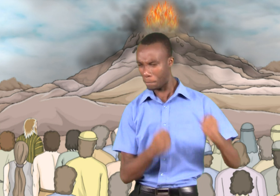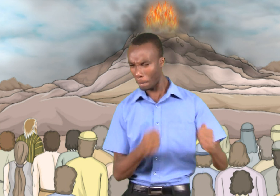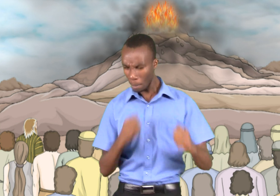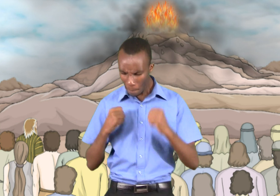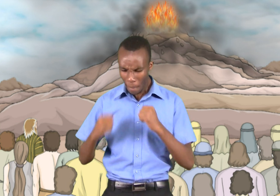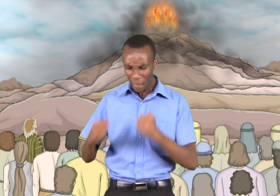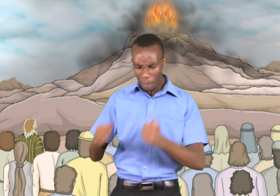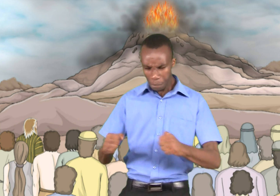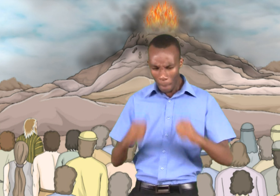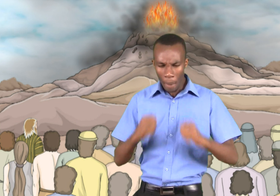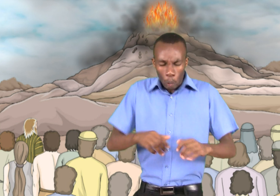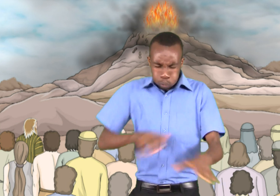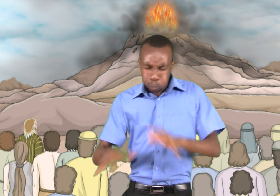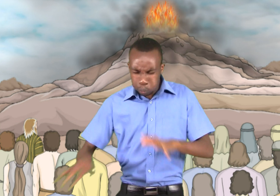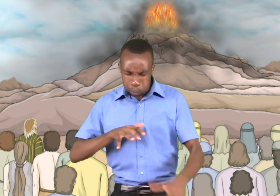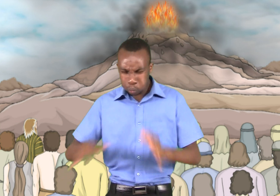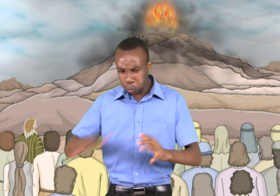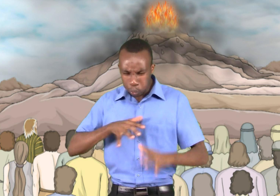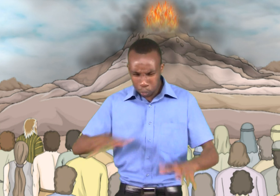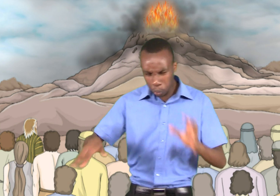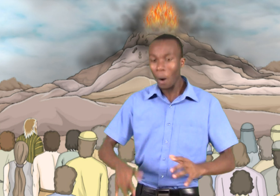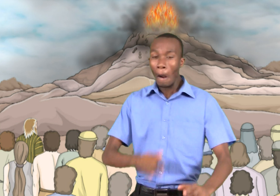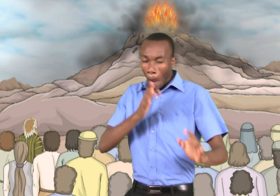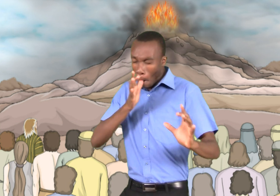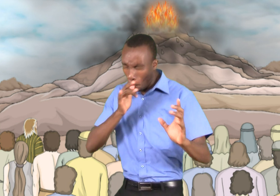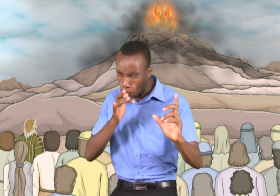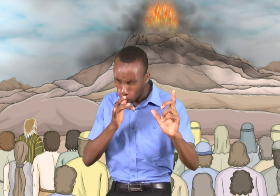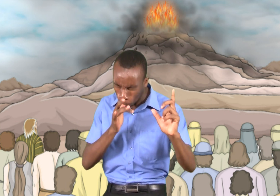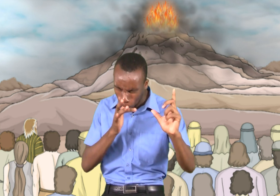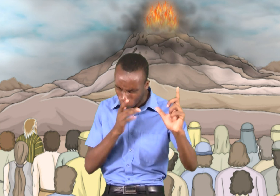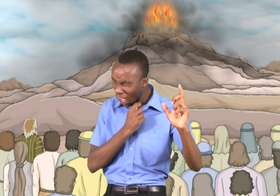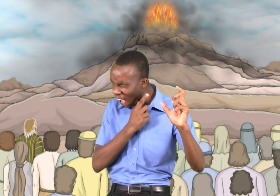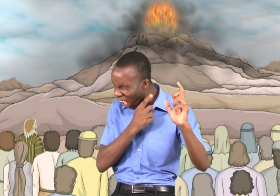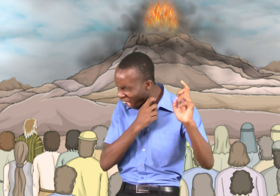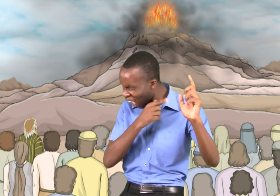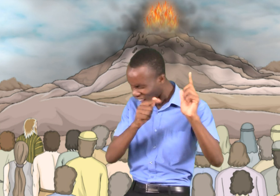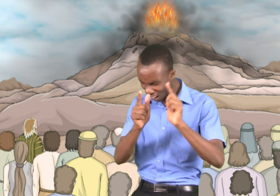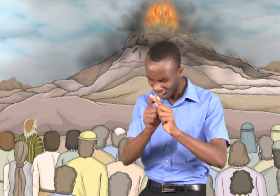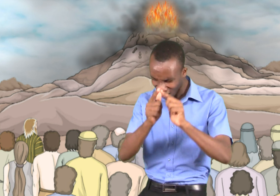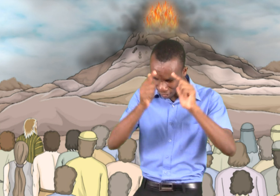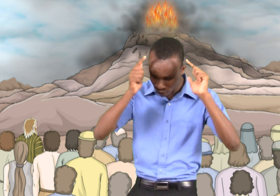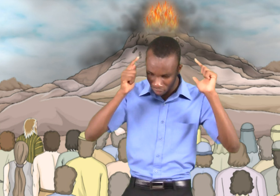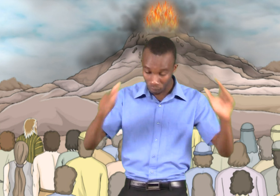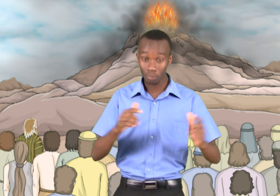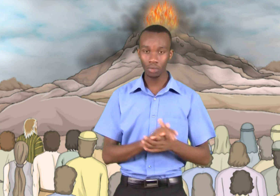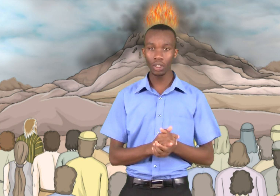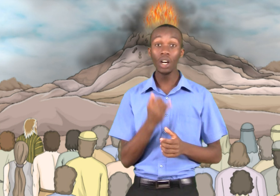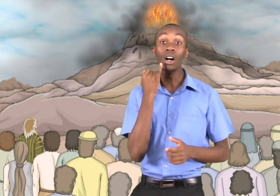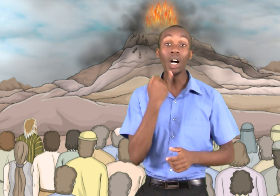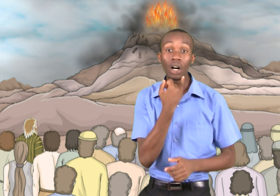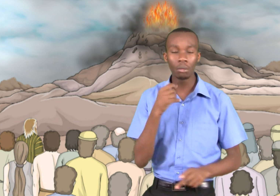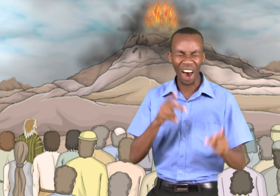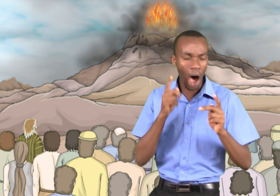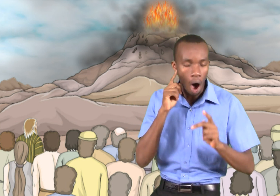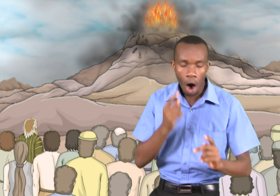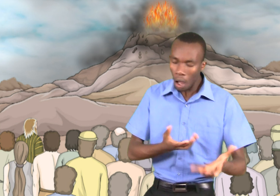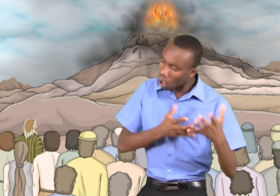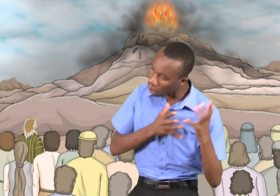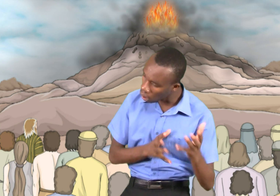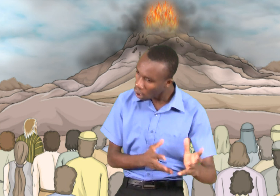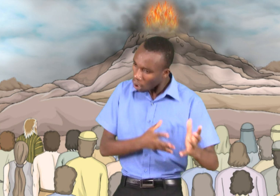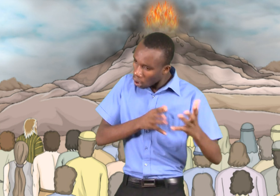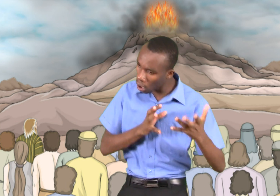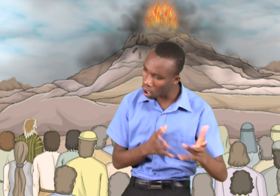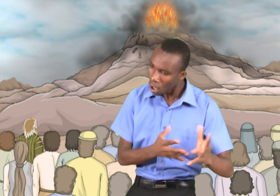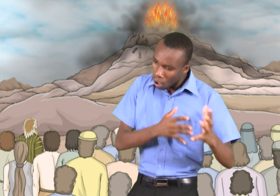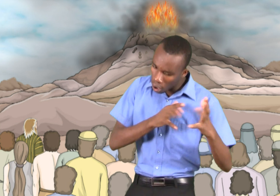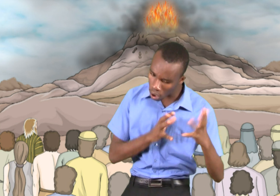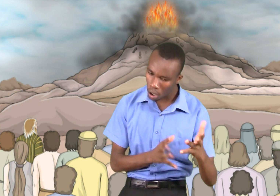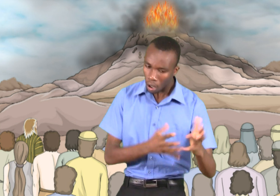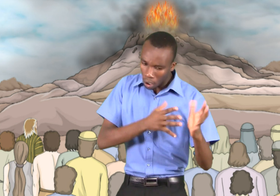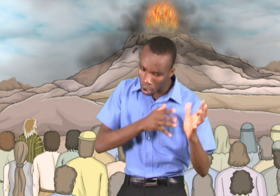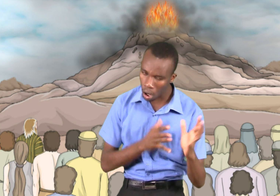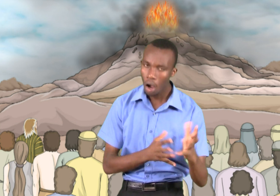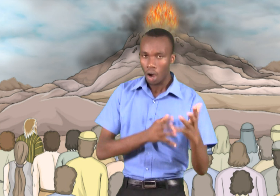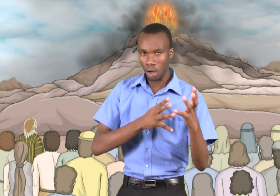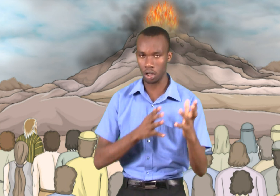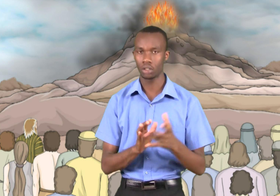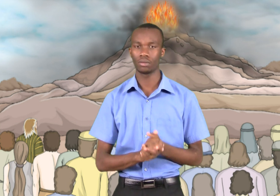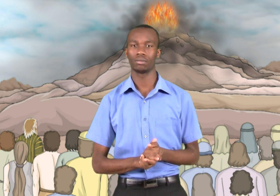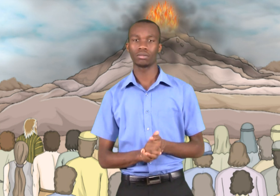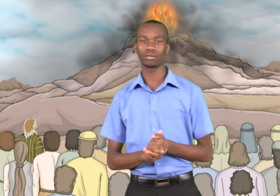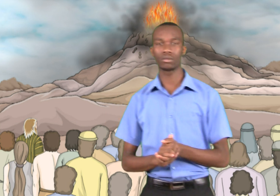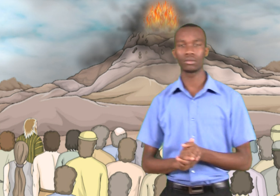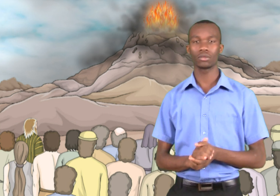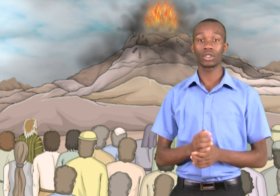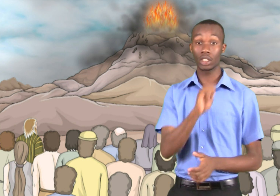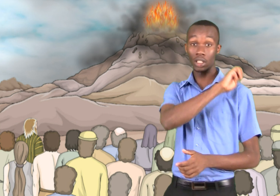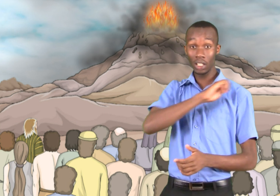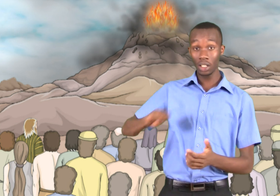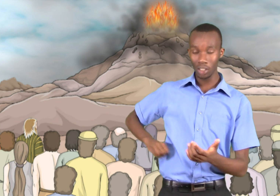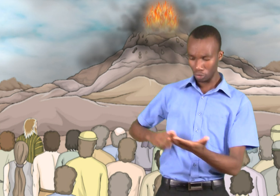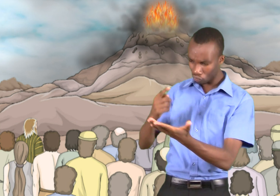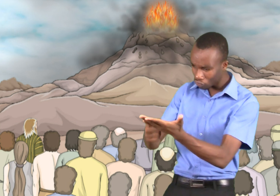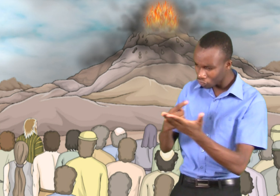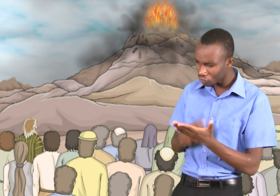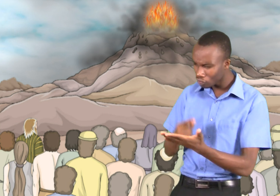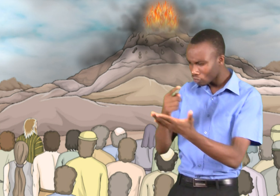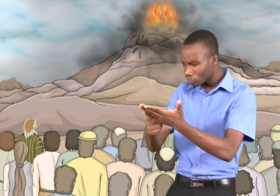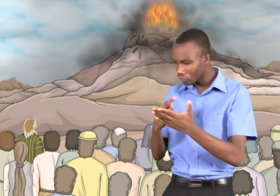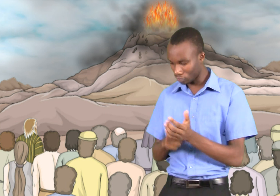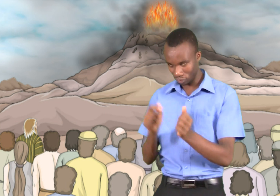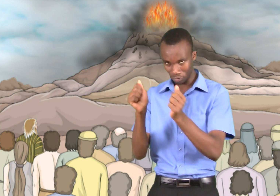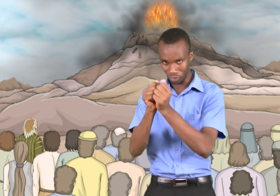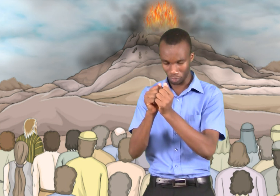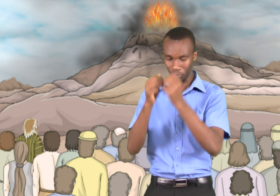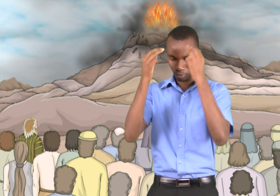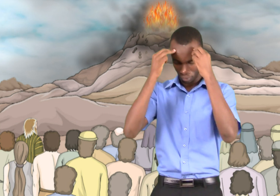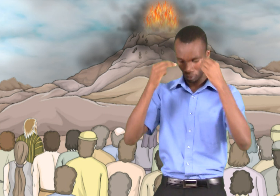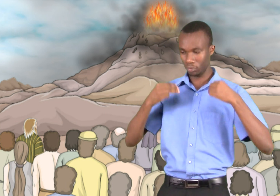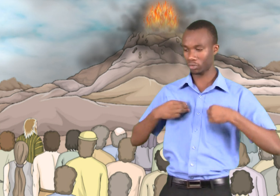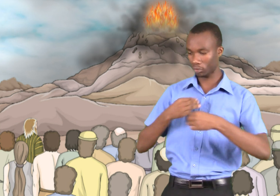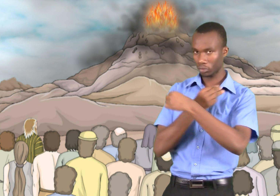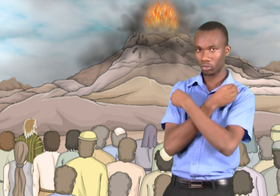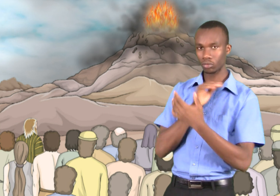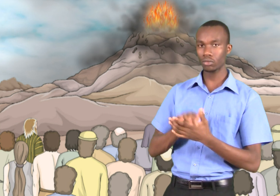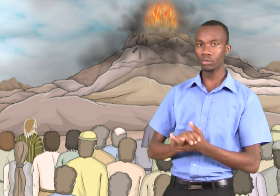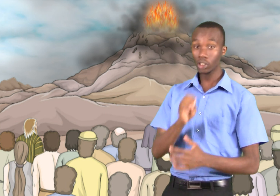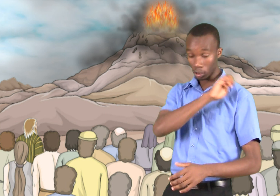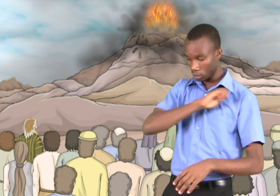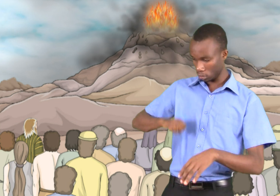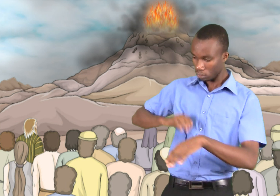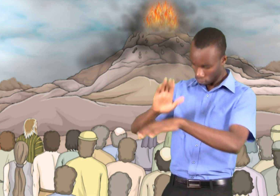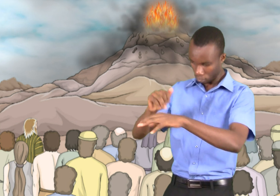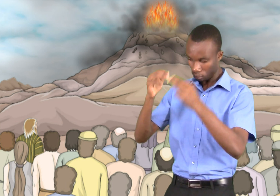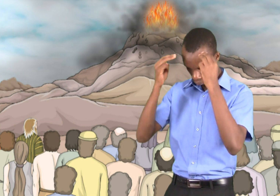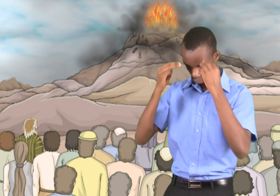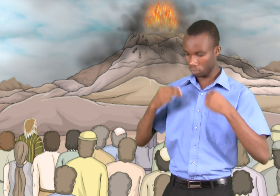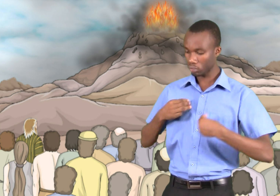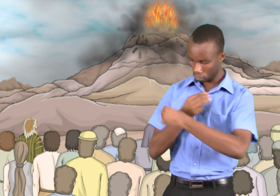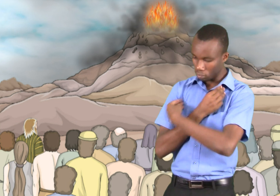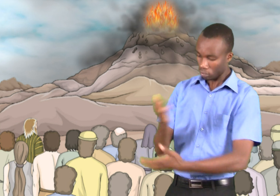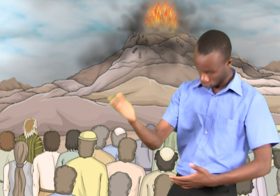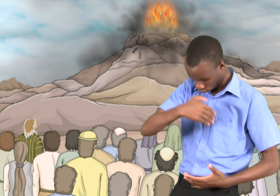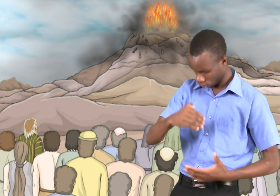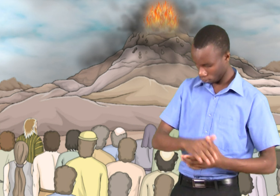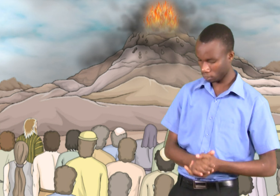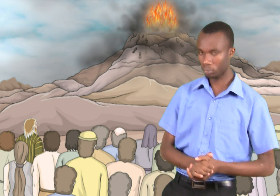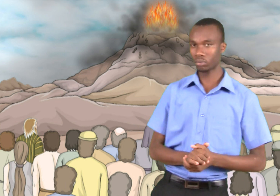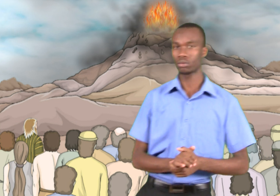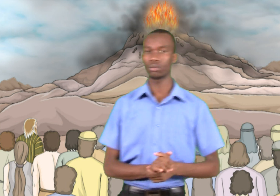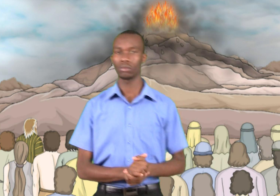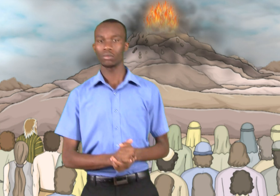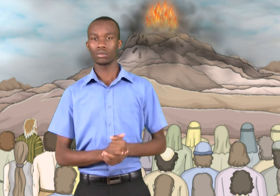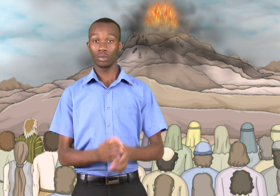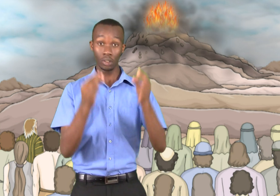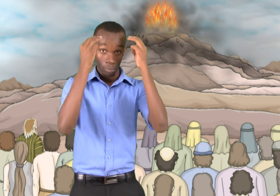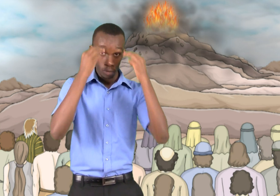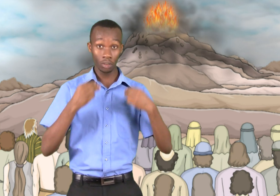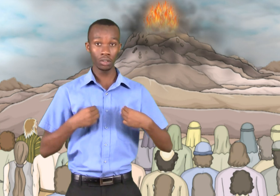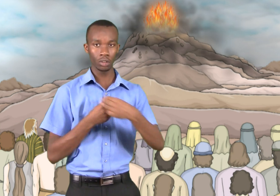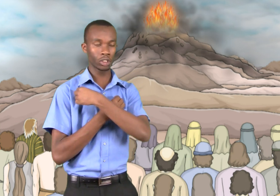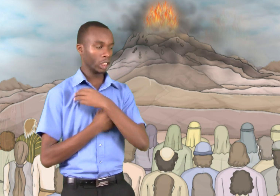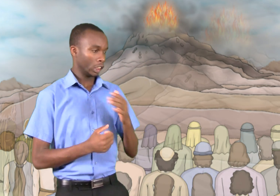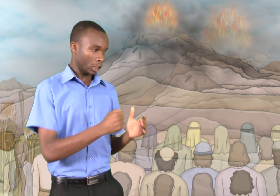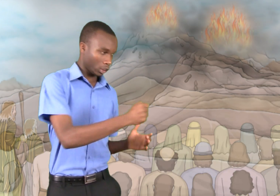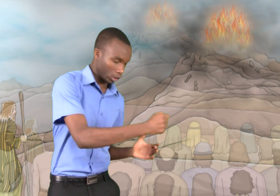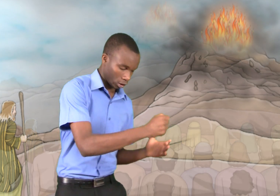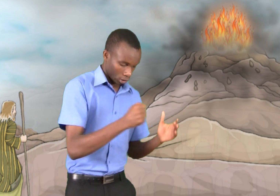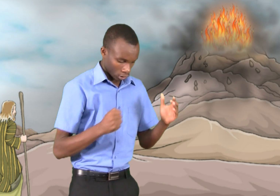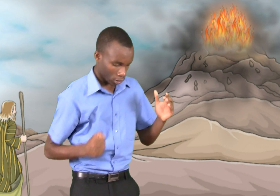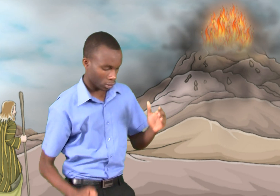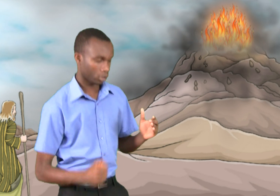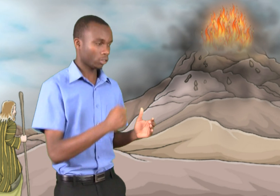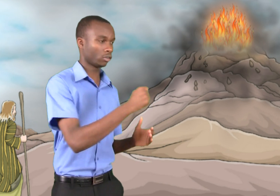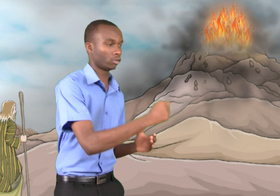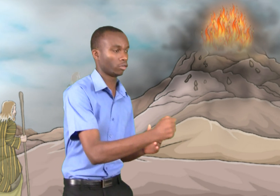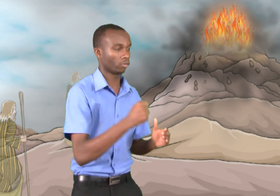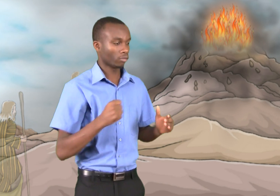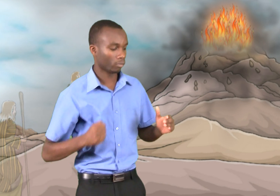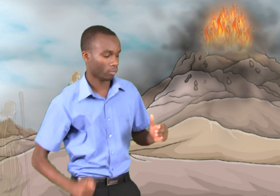And as the sound of the ram’s horn grew louder and louder, Moses spoke and God answered him in the thunder.